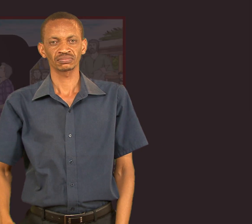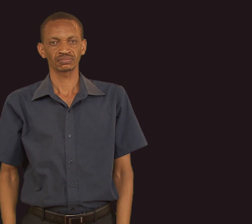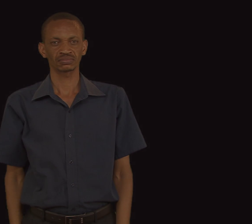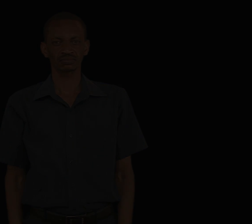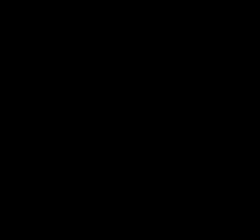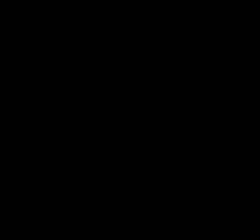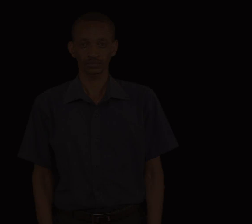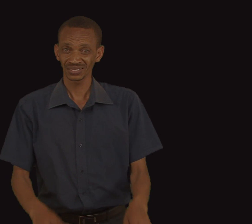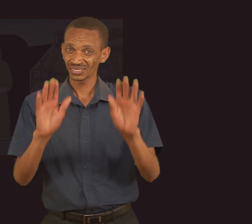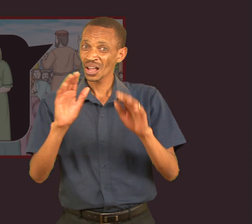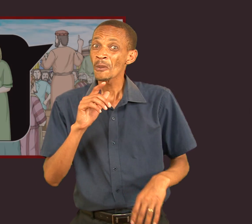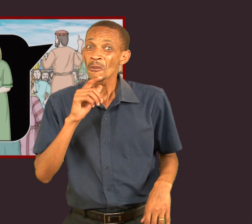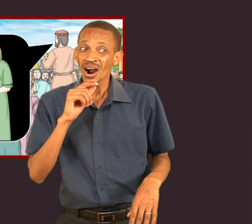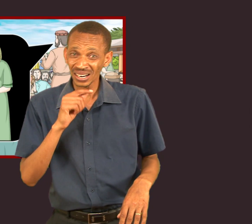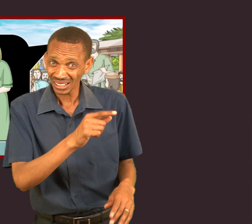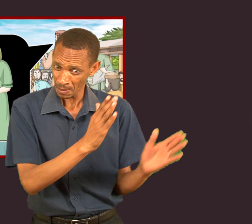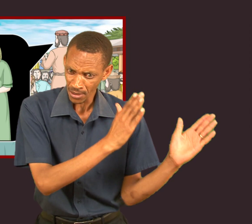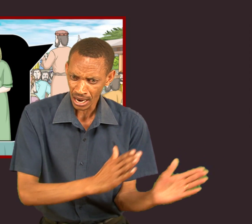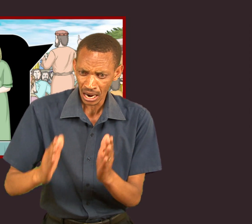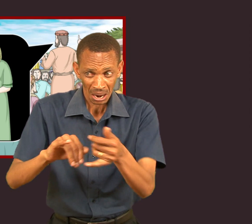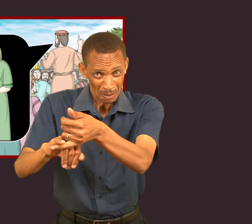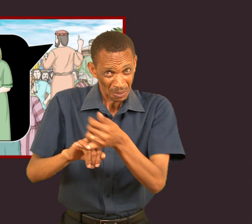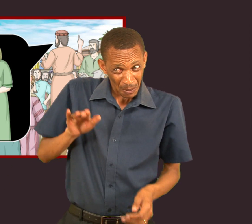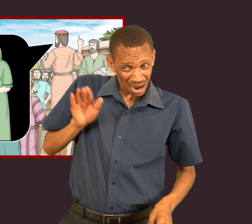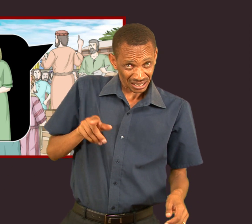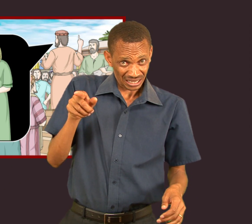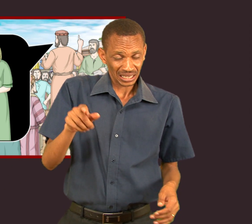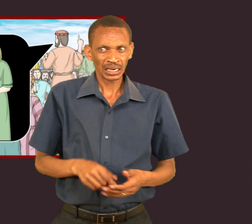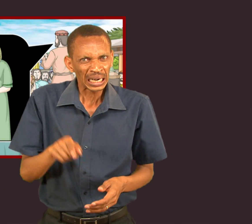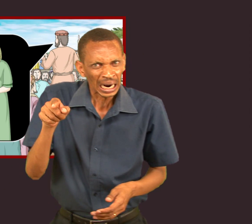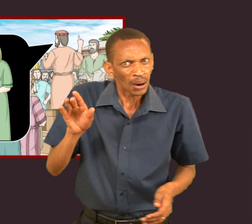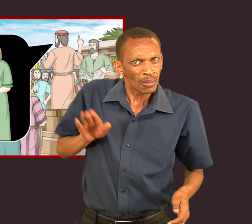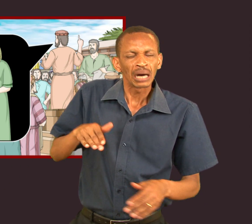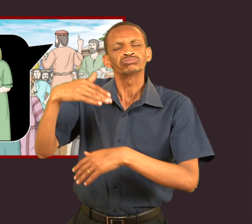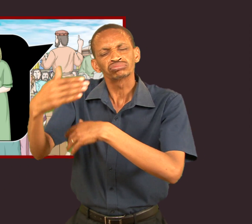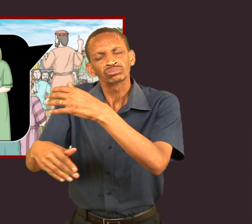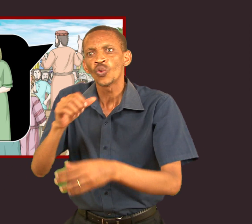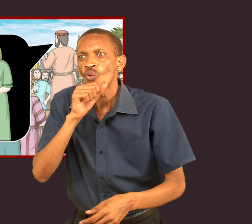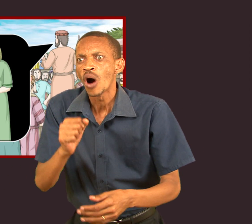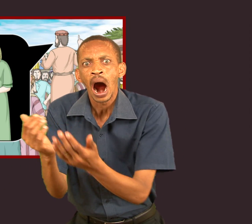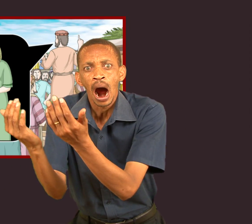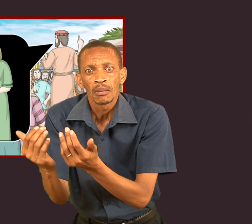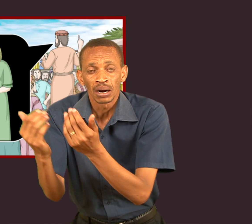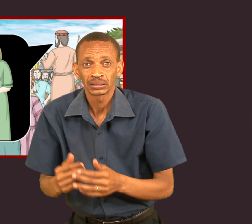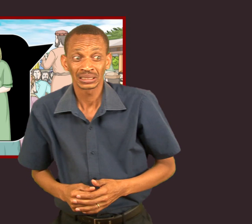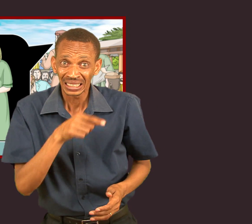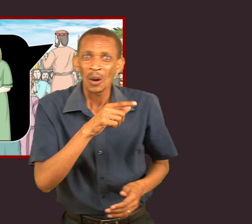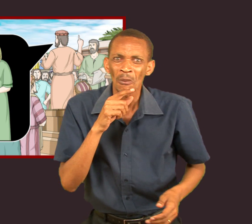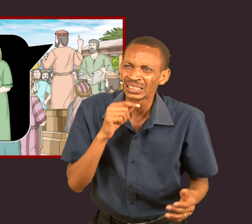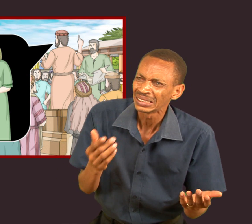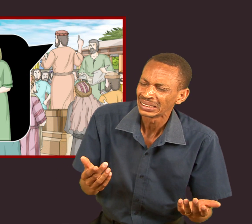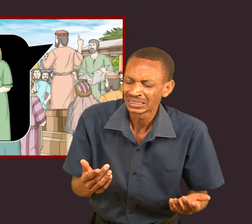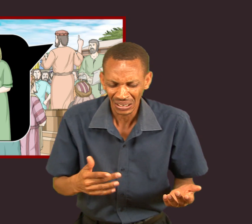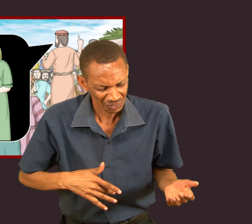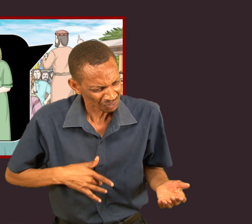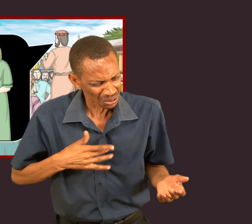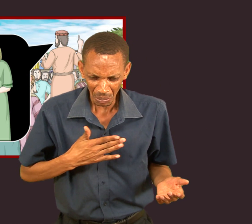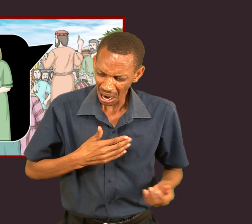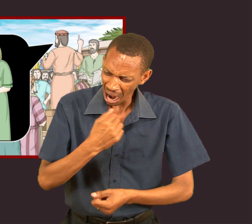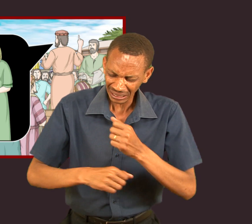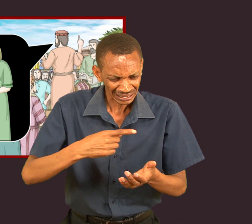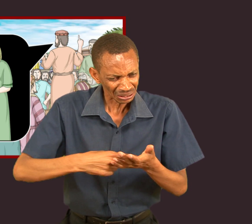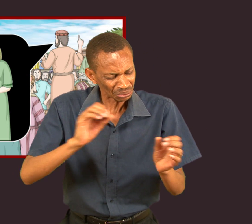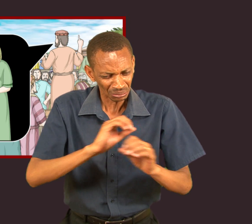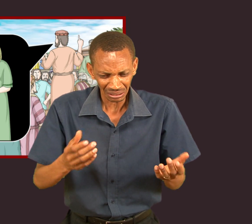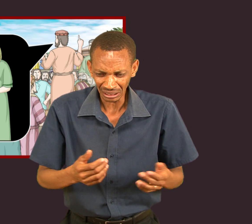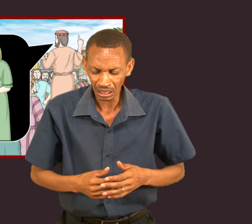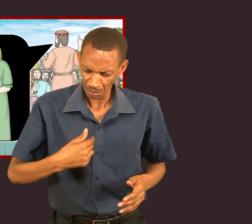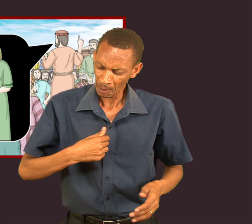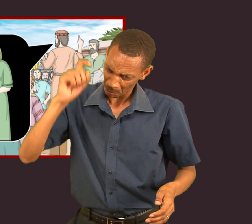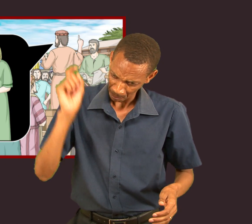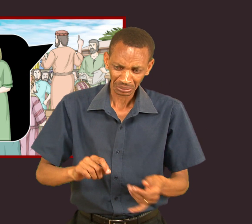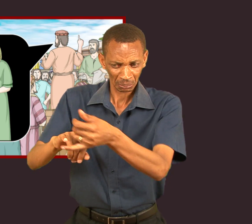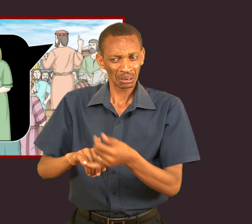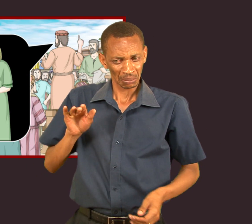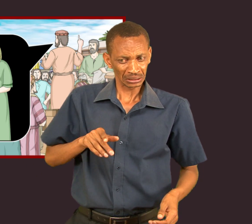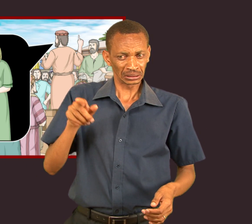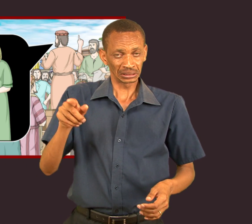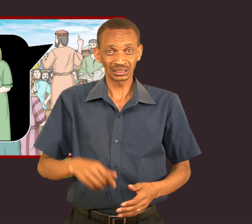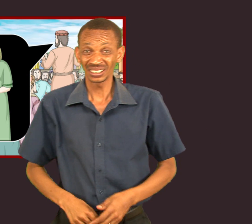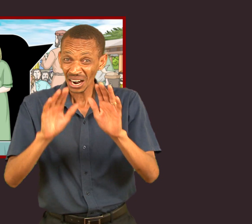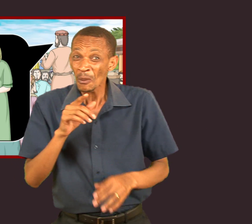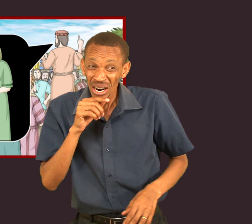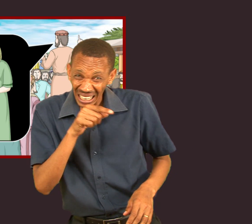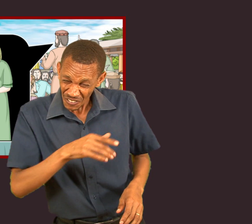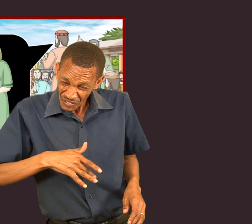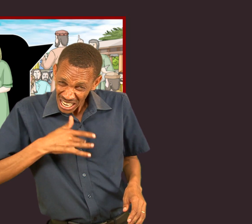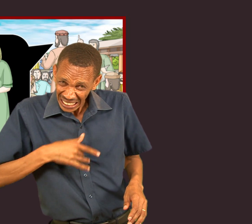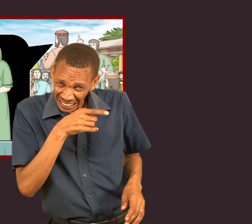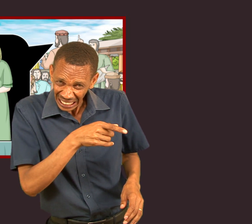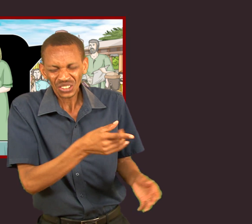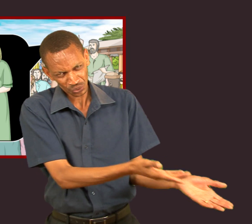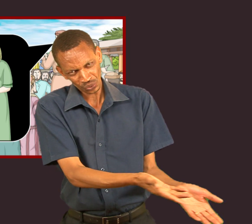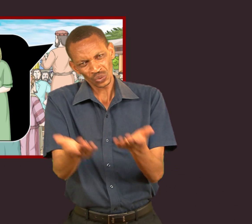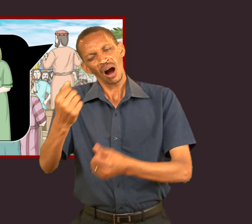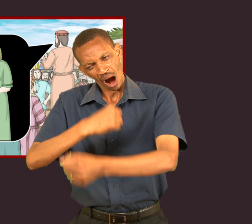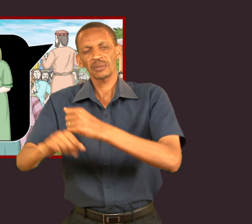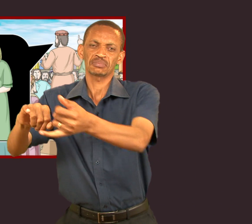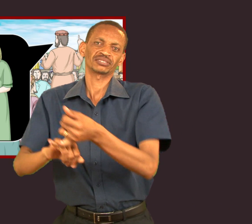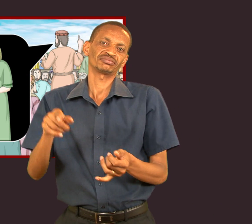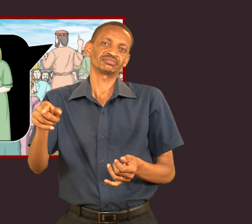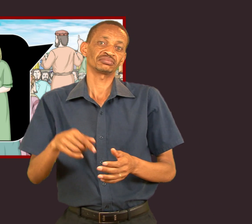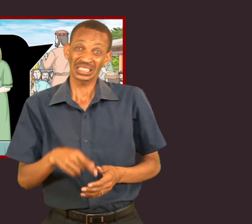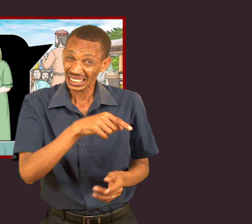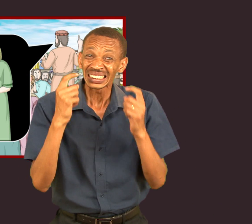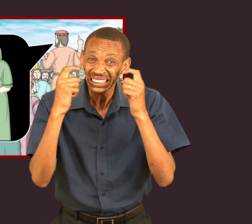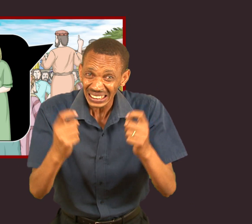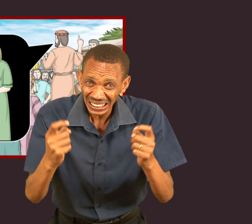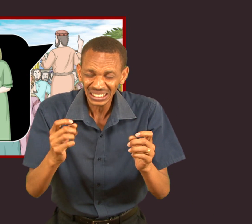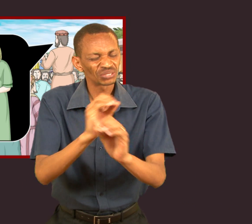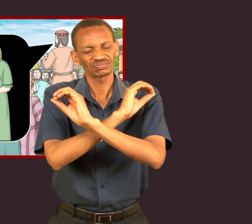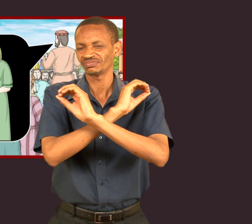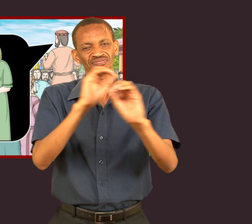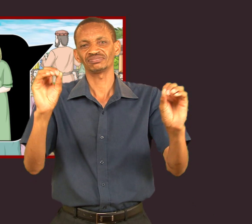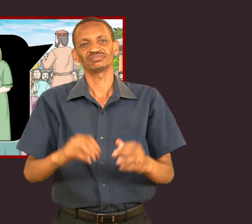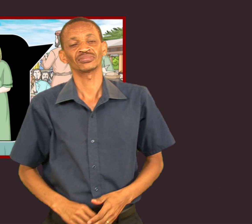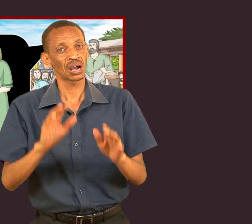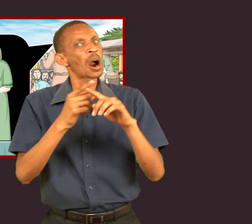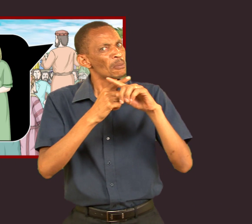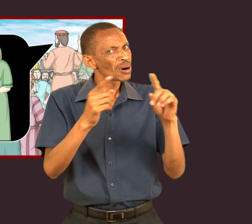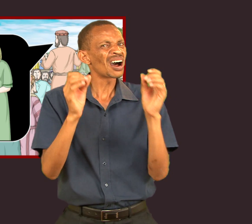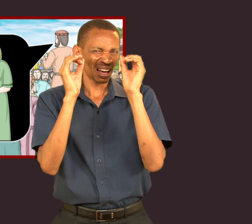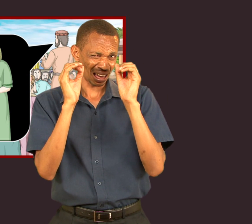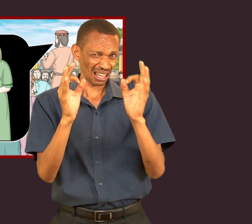However, if someone thinks he is acting inappropriately toward his betrothed, and if she is beyond her youth and they ought to marry, let him do as he wishes;